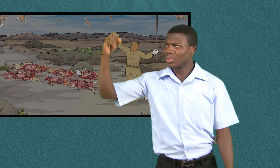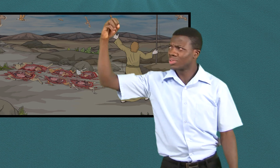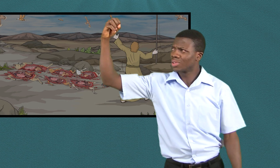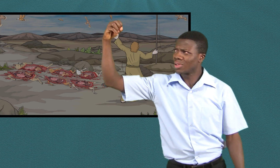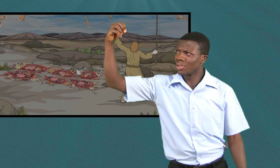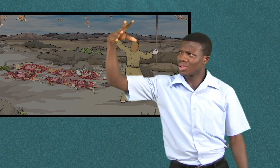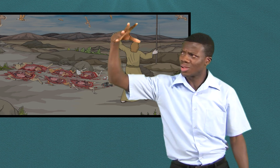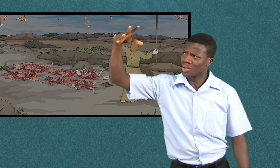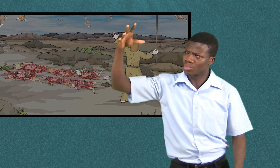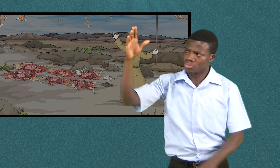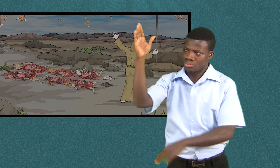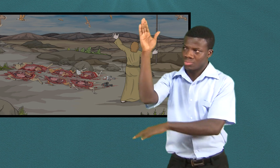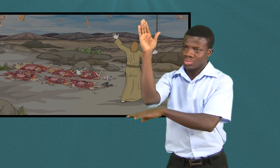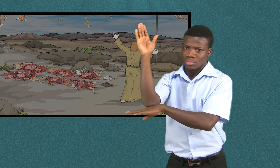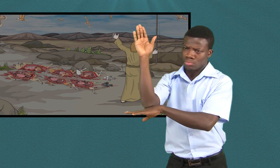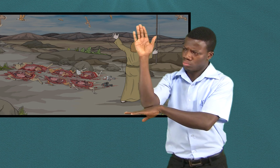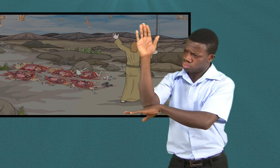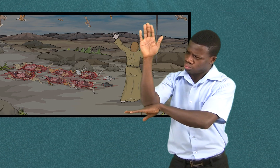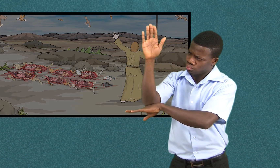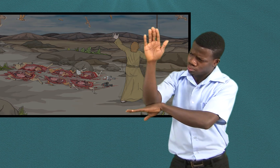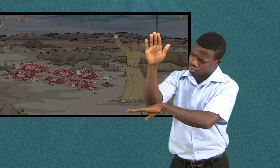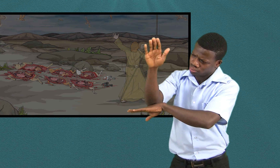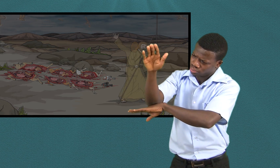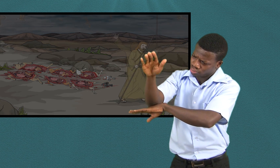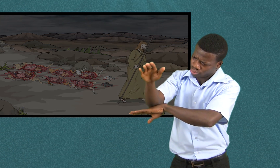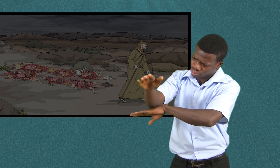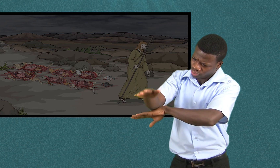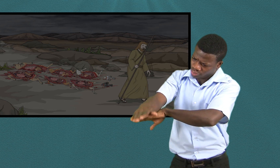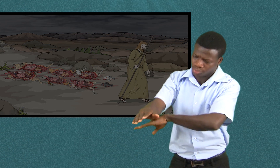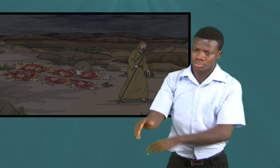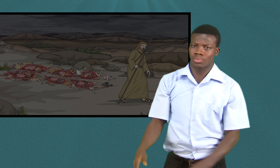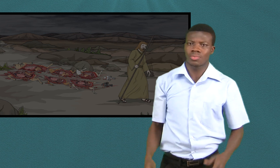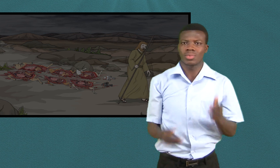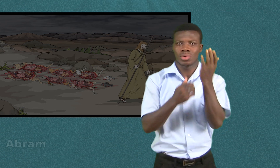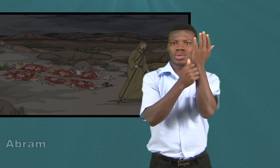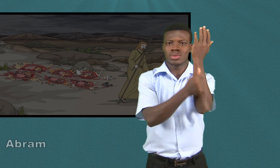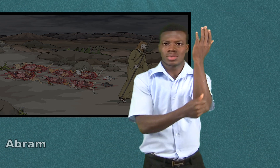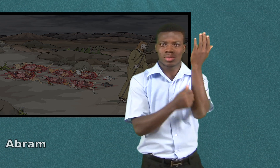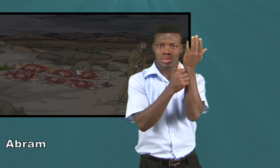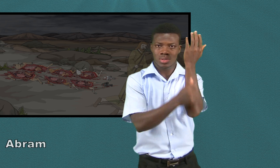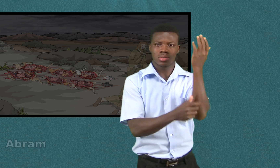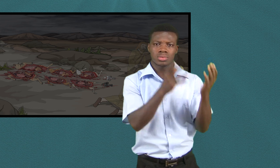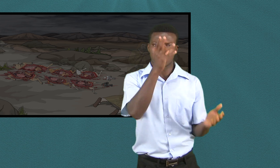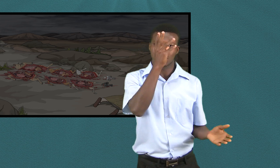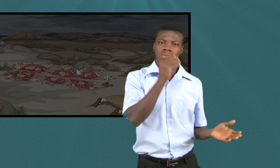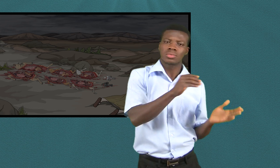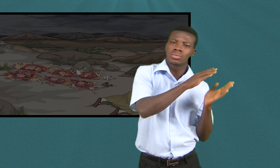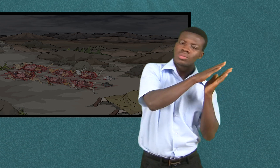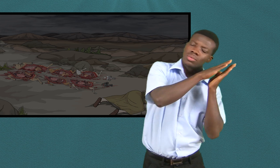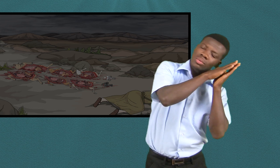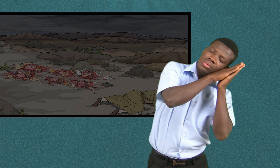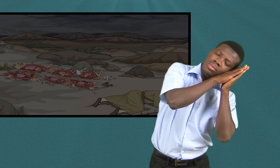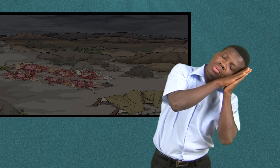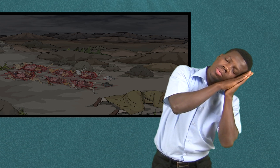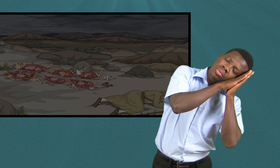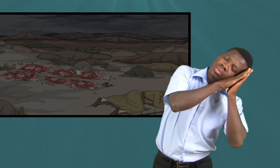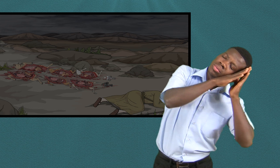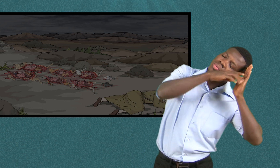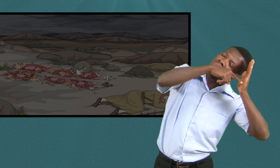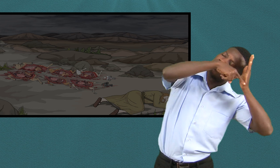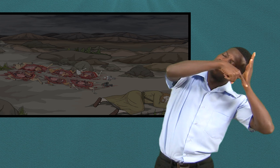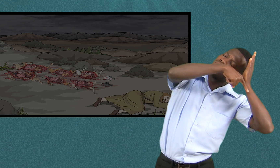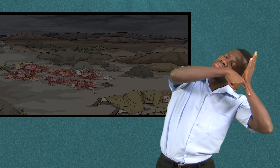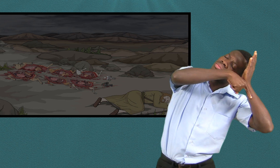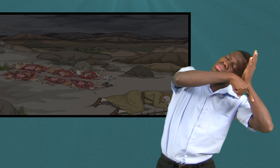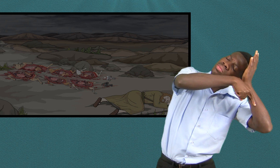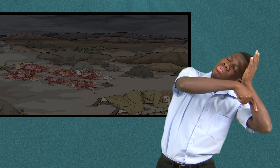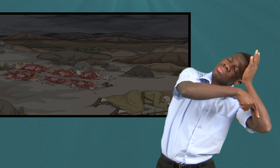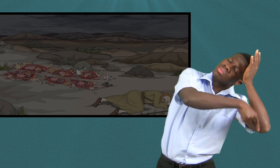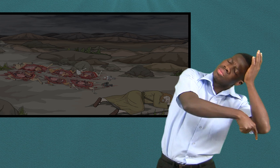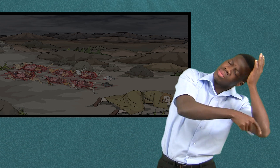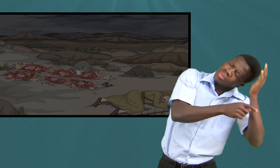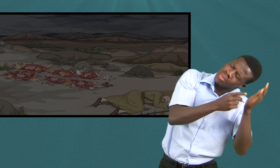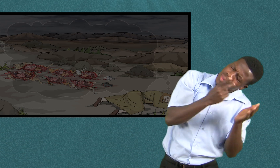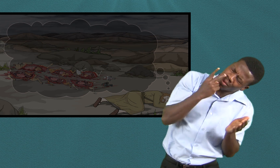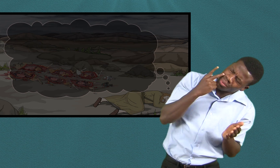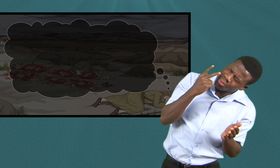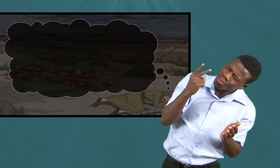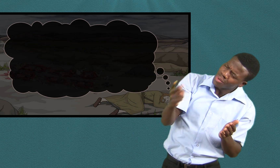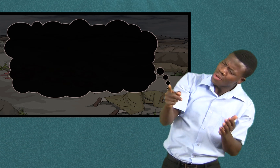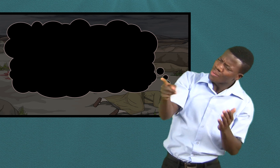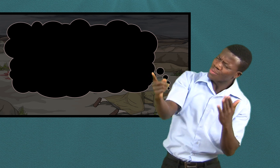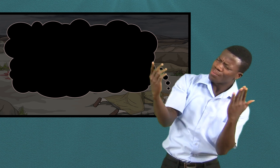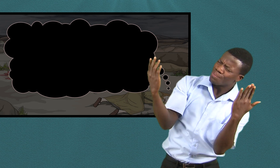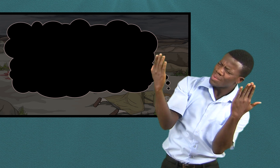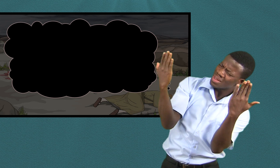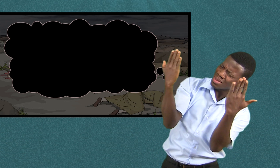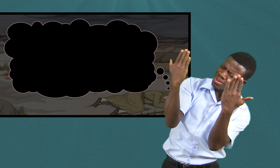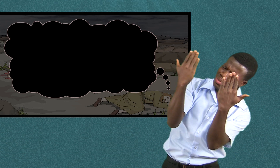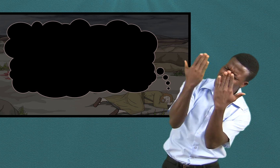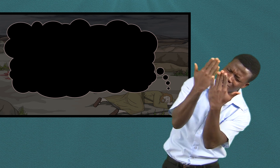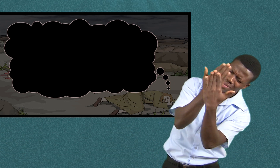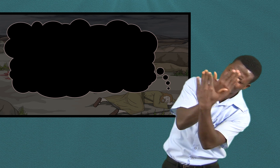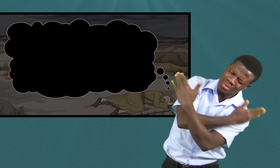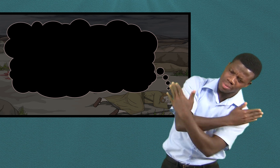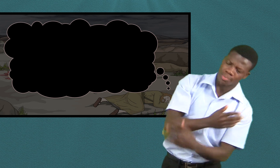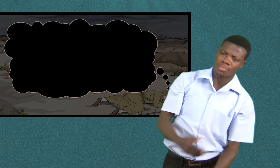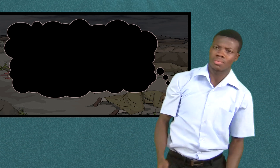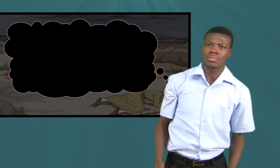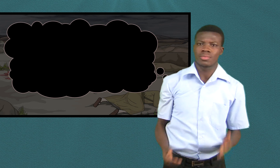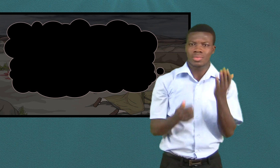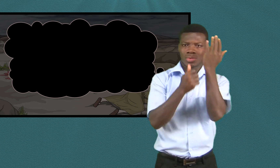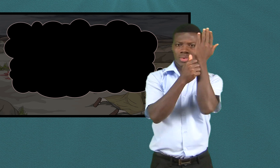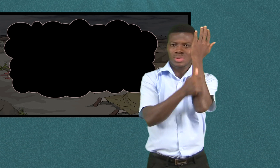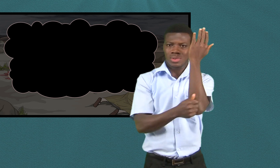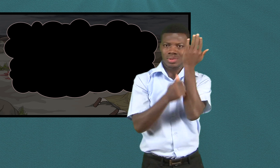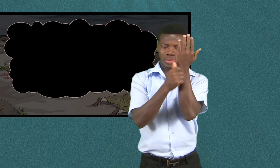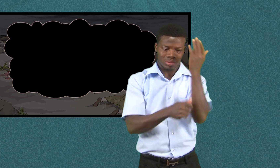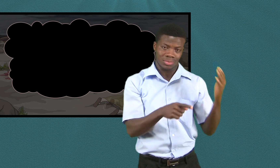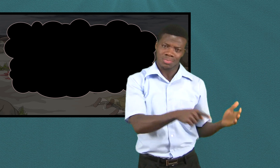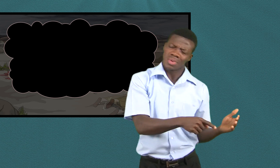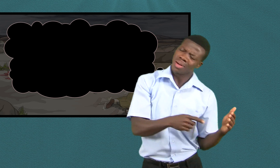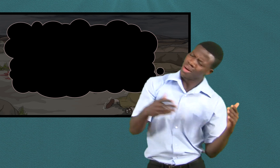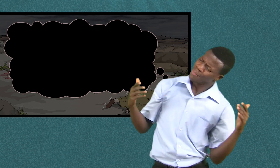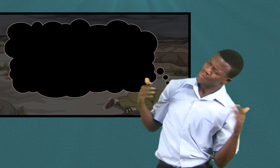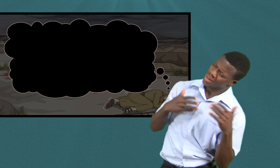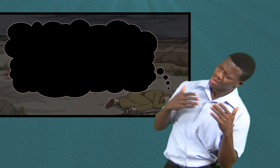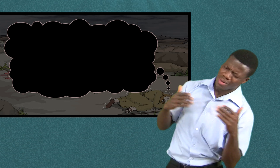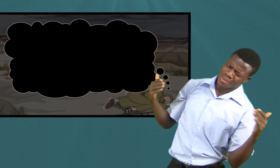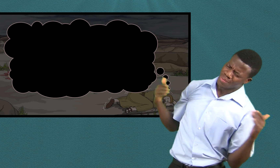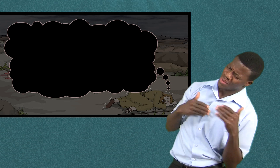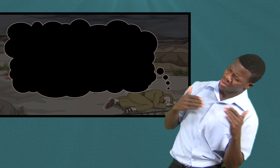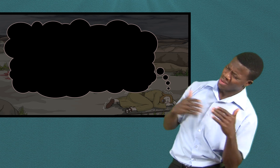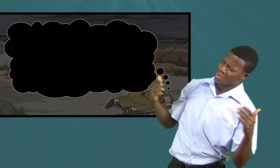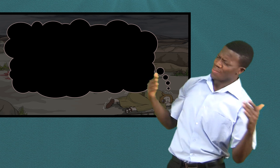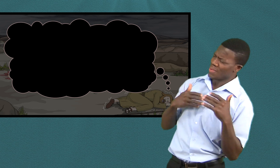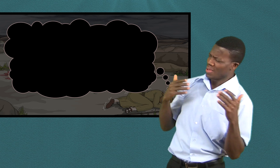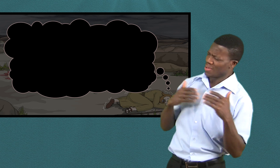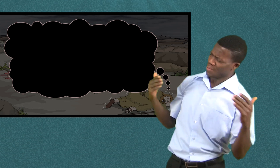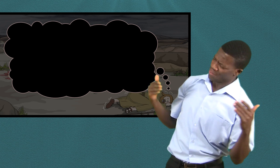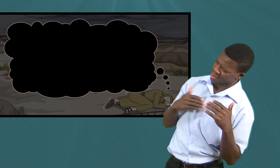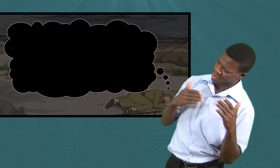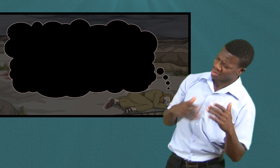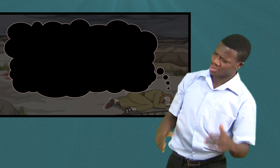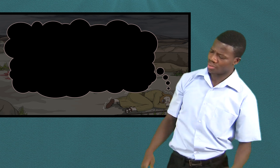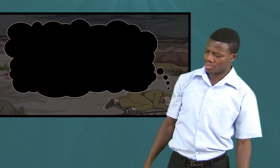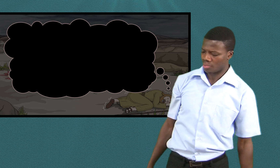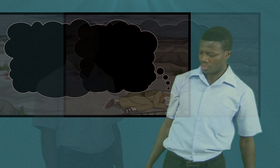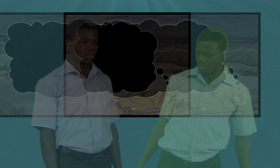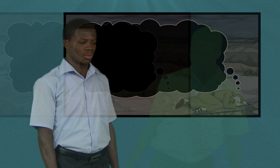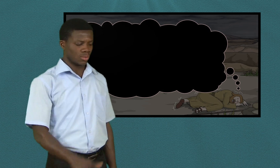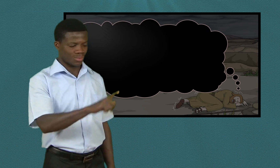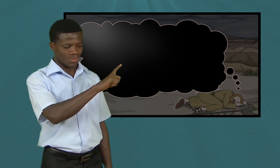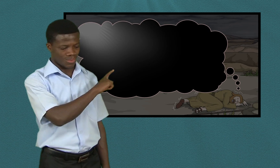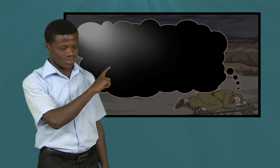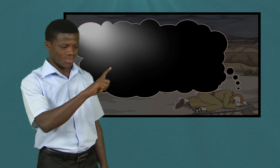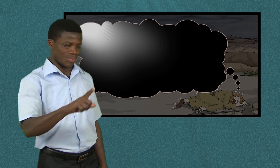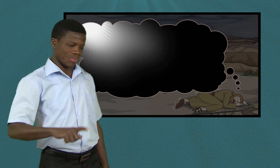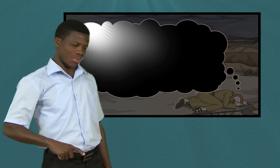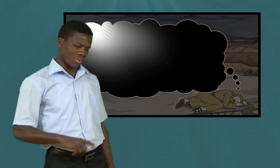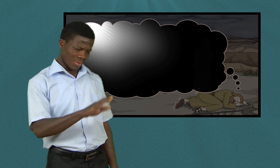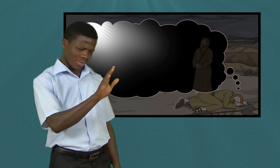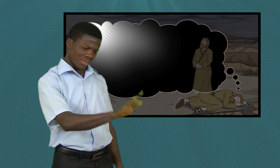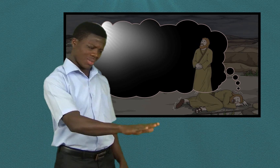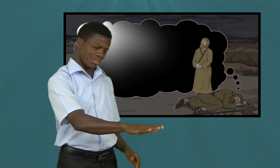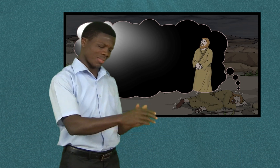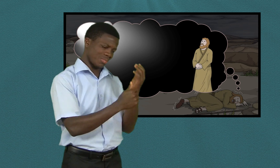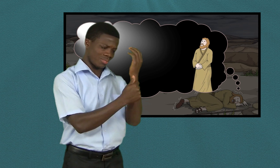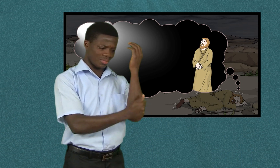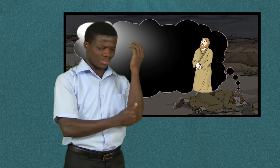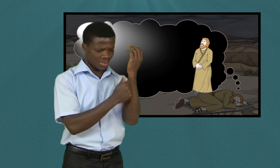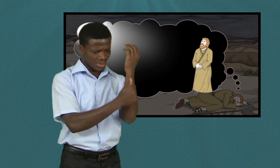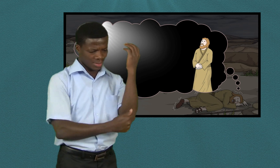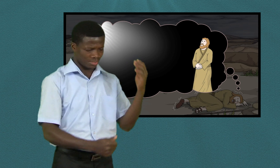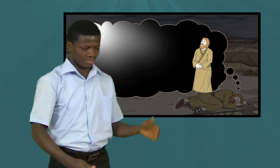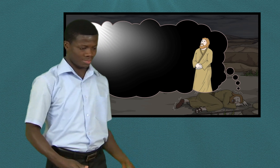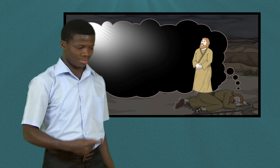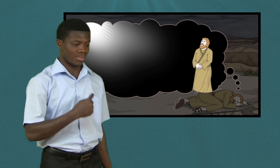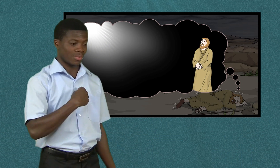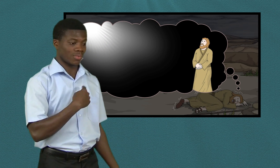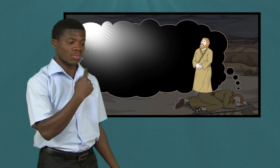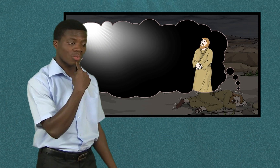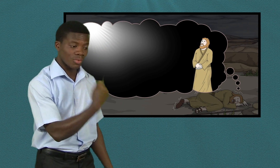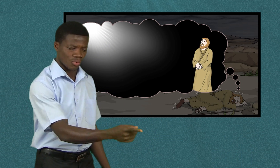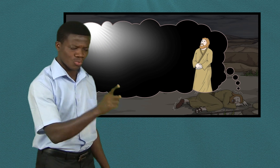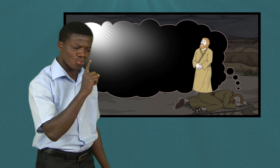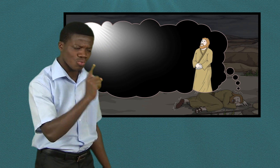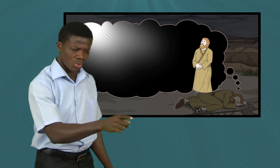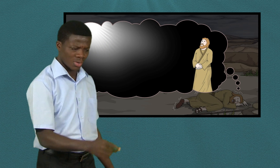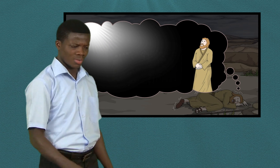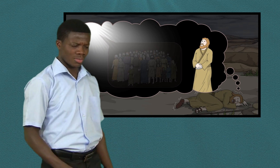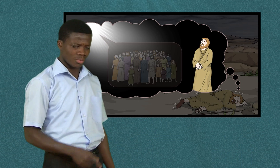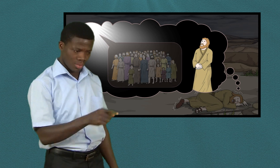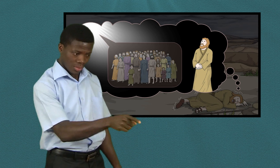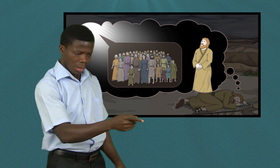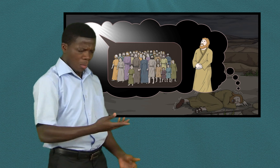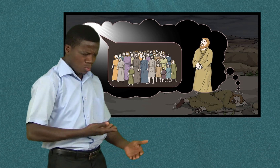As the sun was setting, Abram fell into a deep sleep, and suddenly great terror and darkness overwhelmed him.